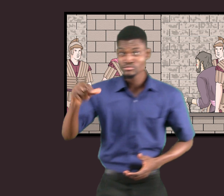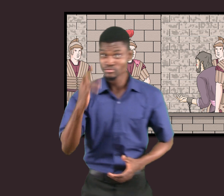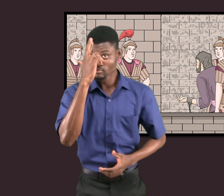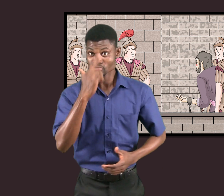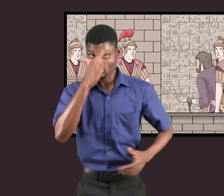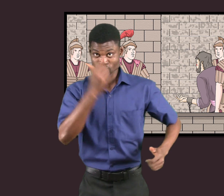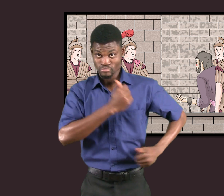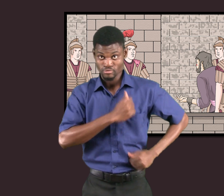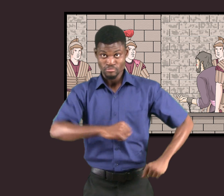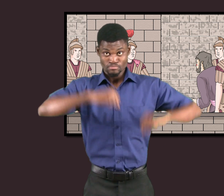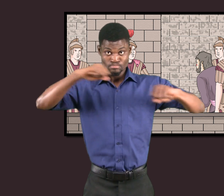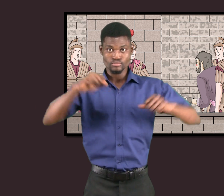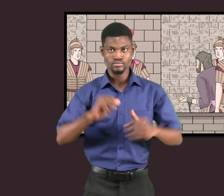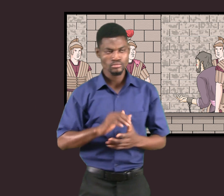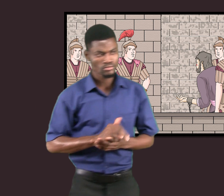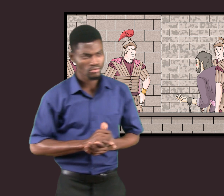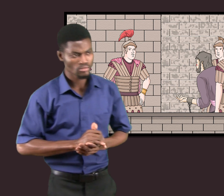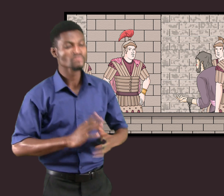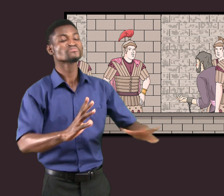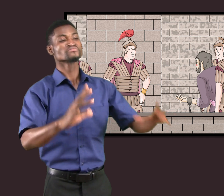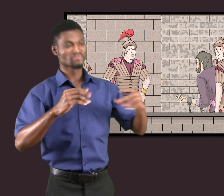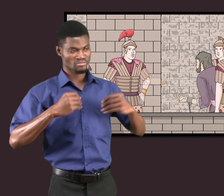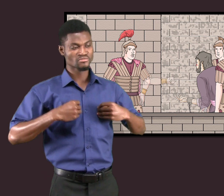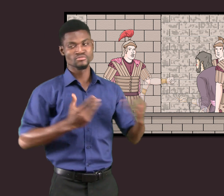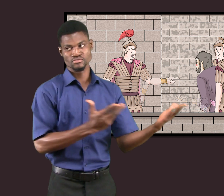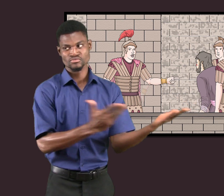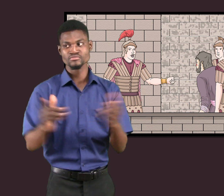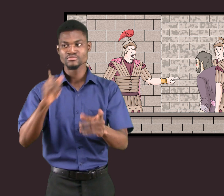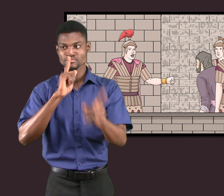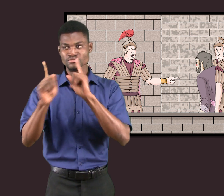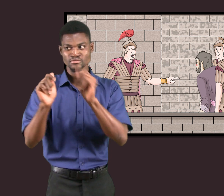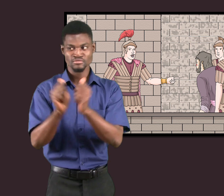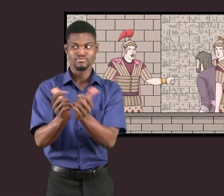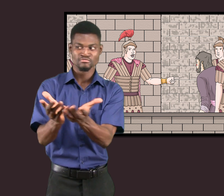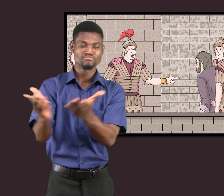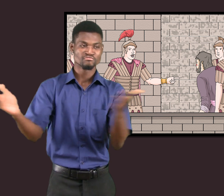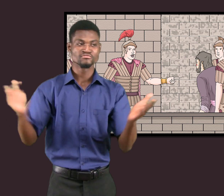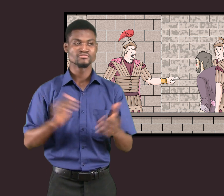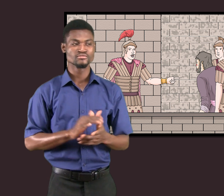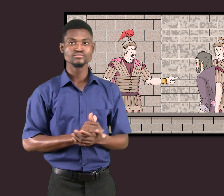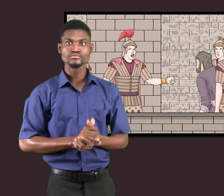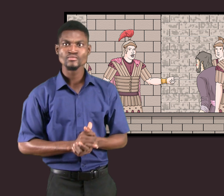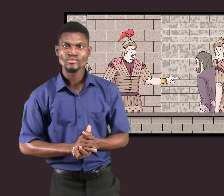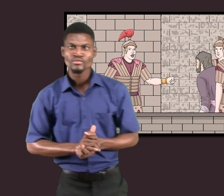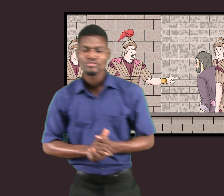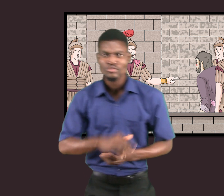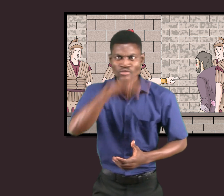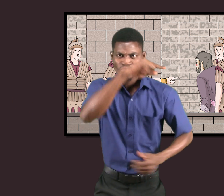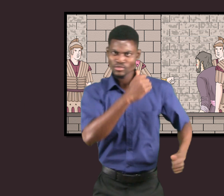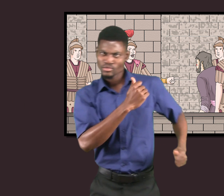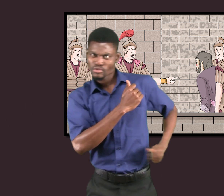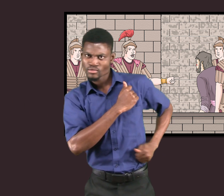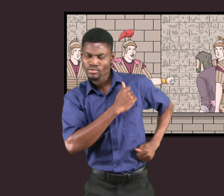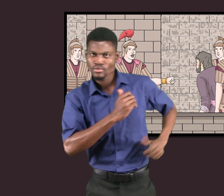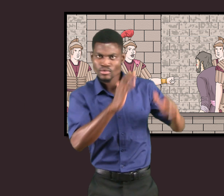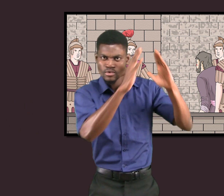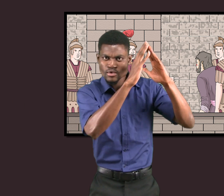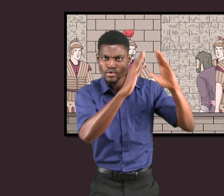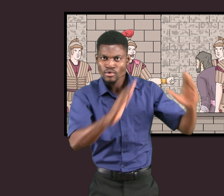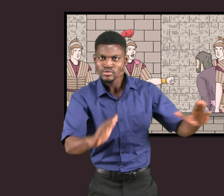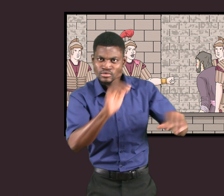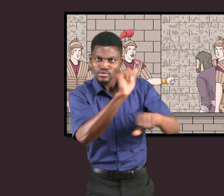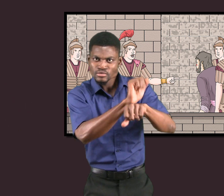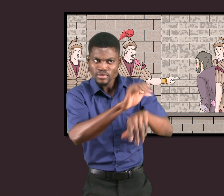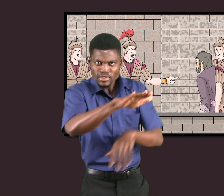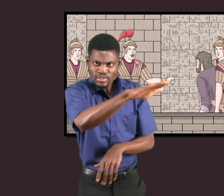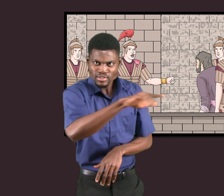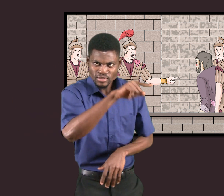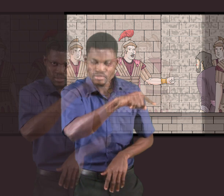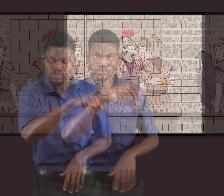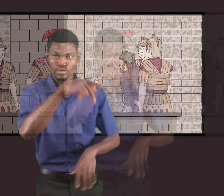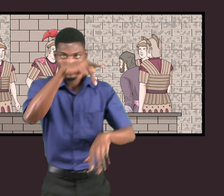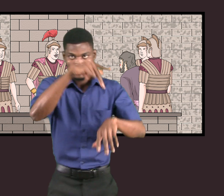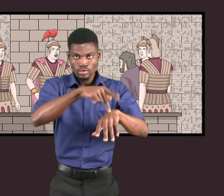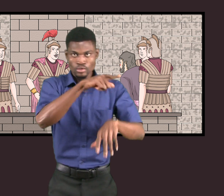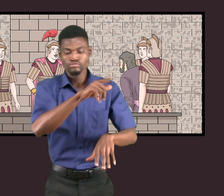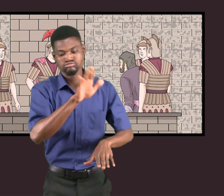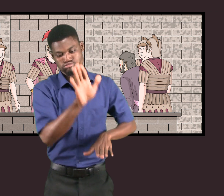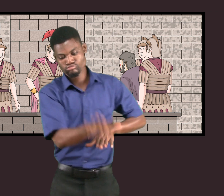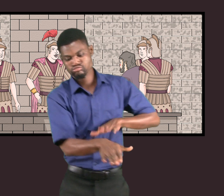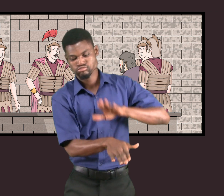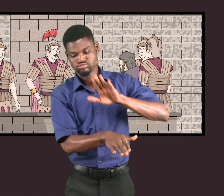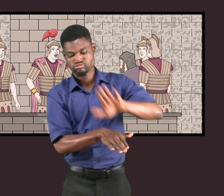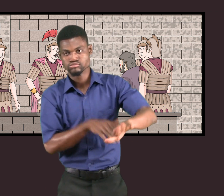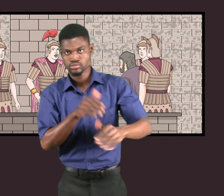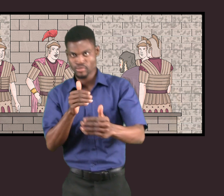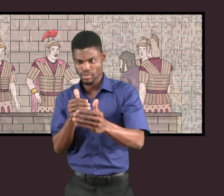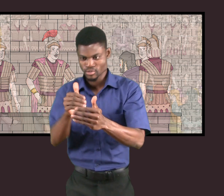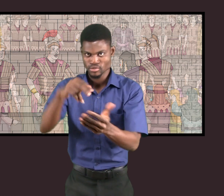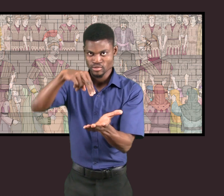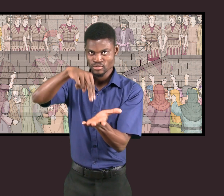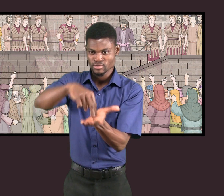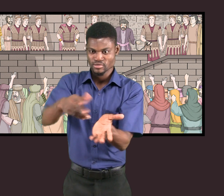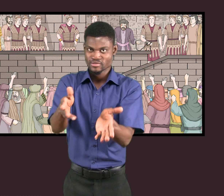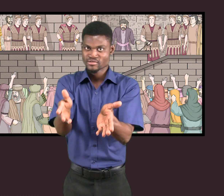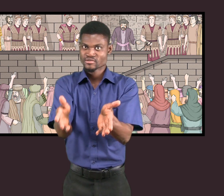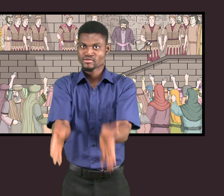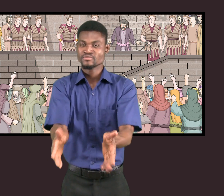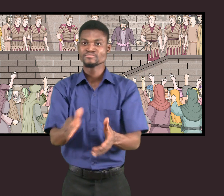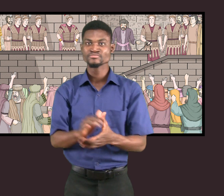Now I beg you to allow me to speak to the people.”